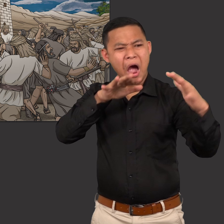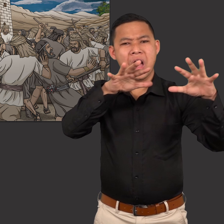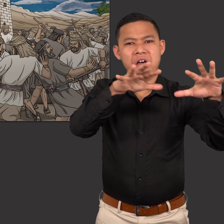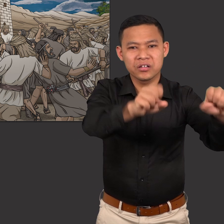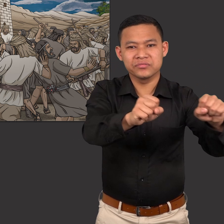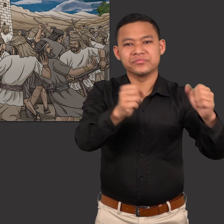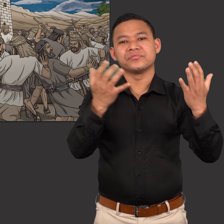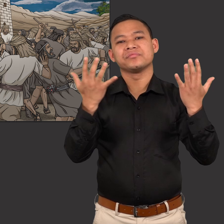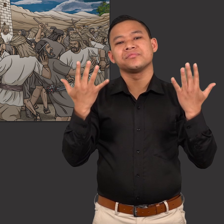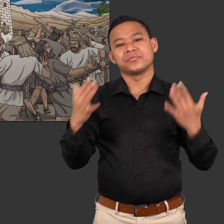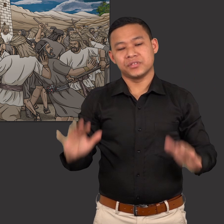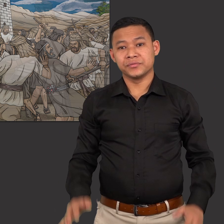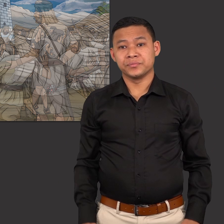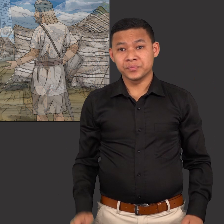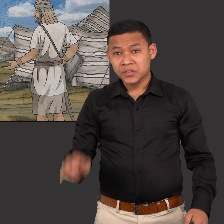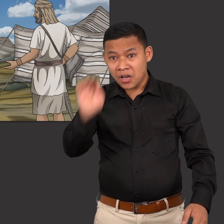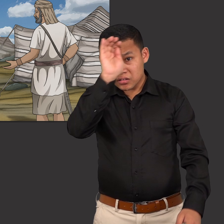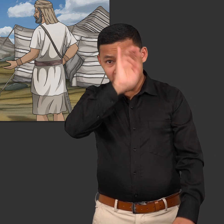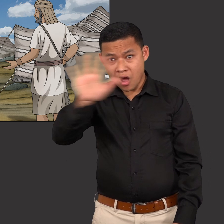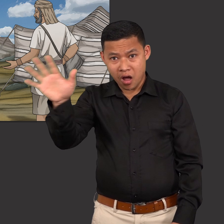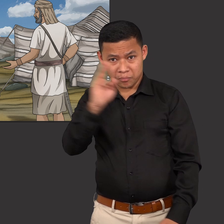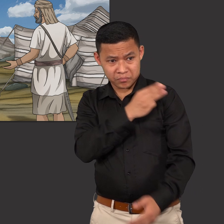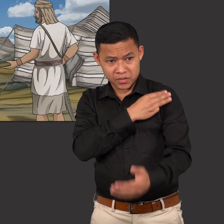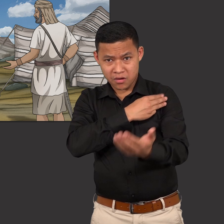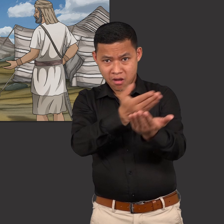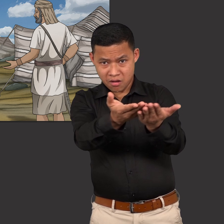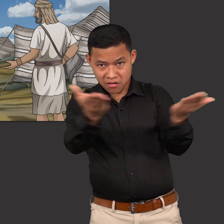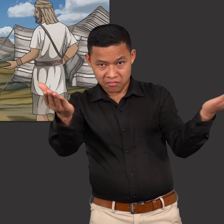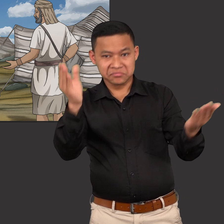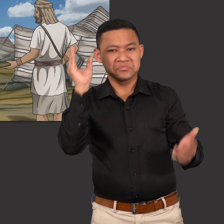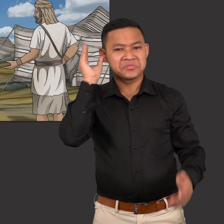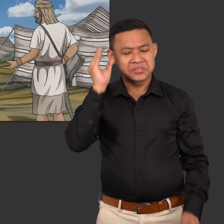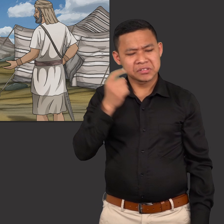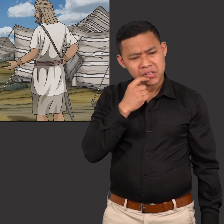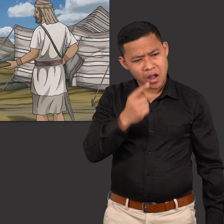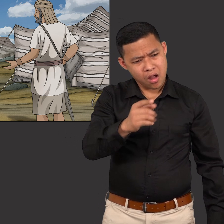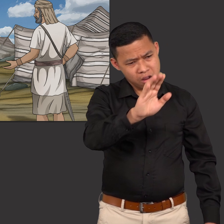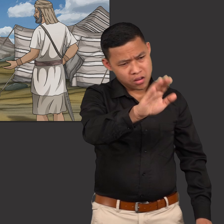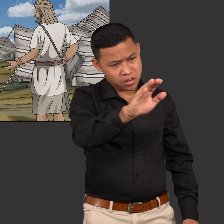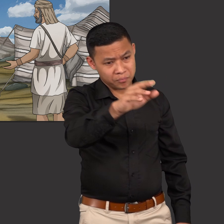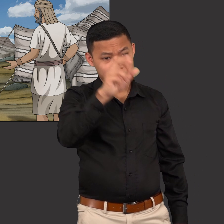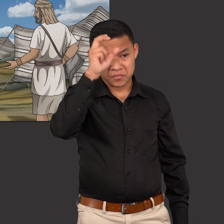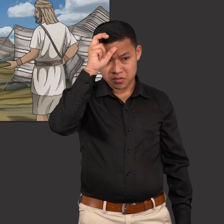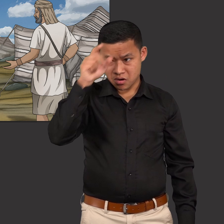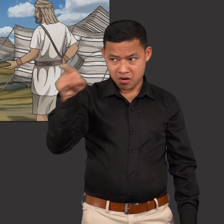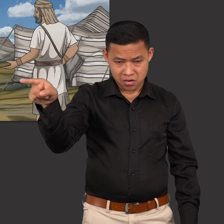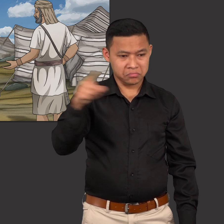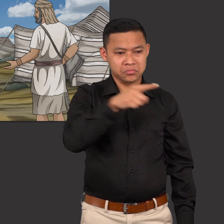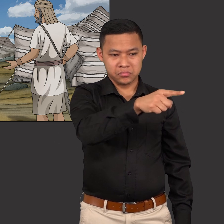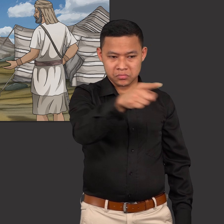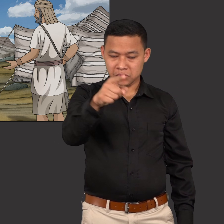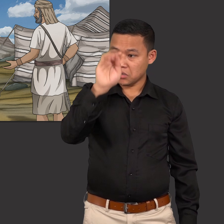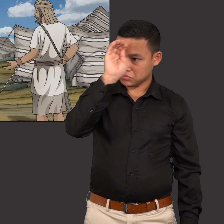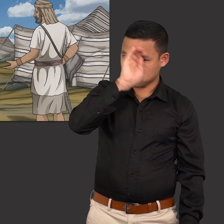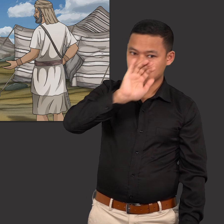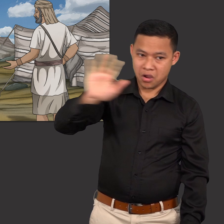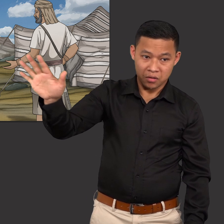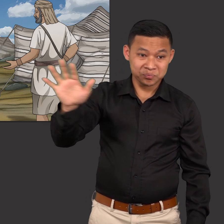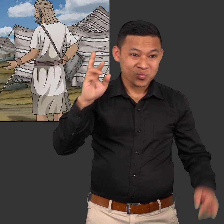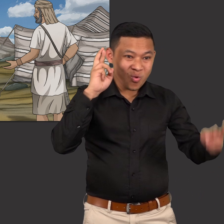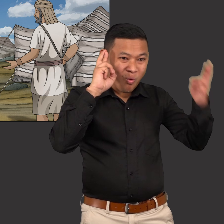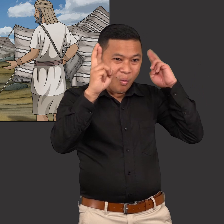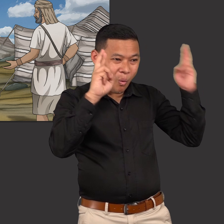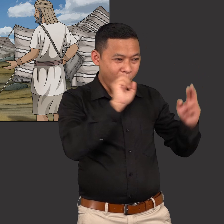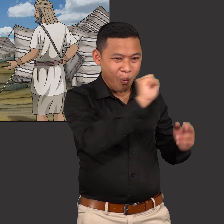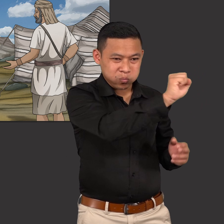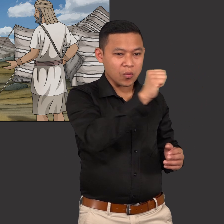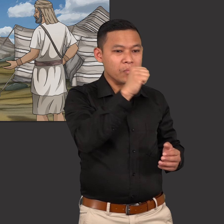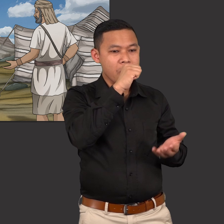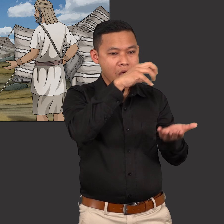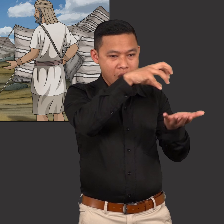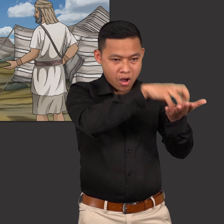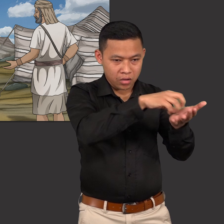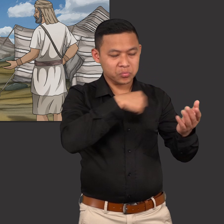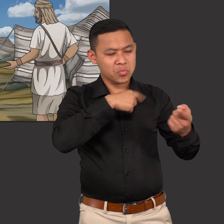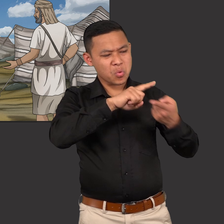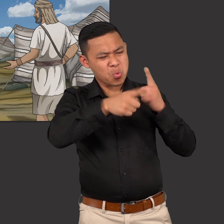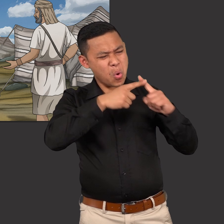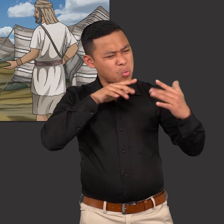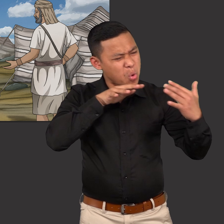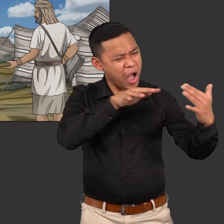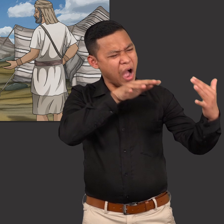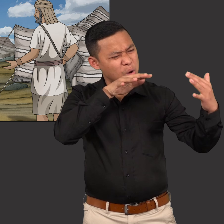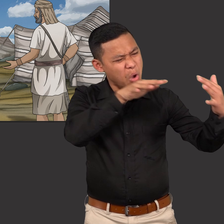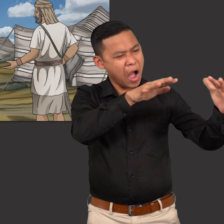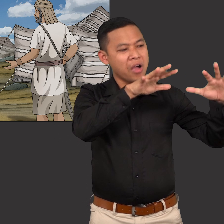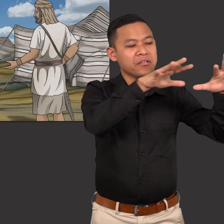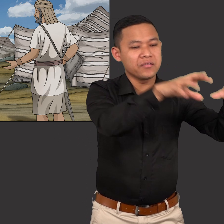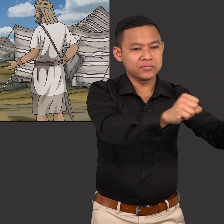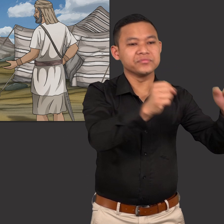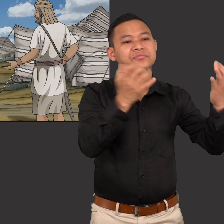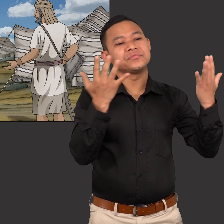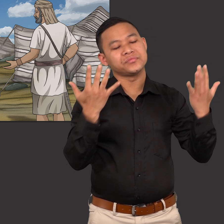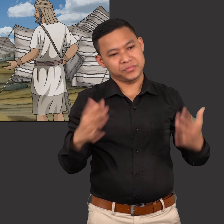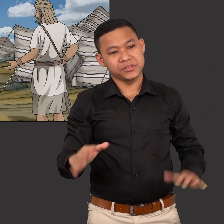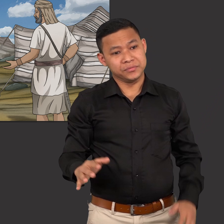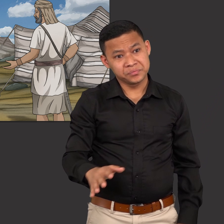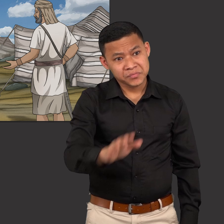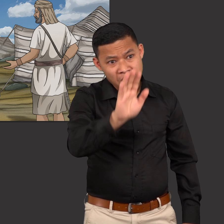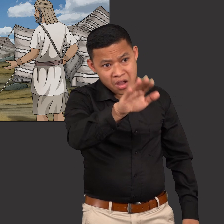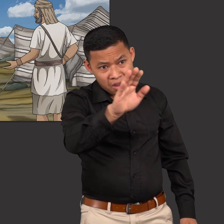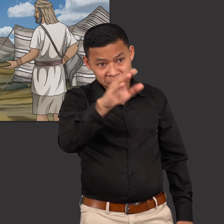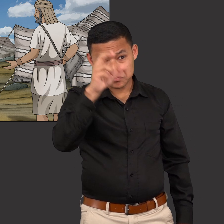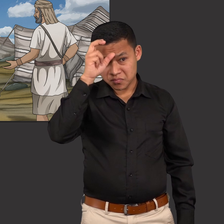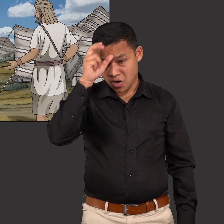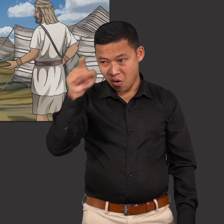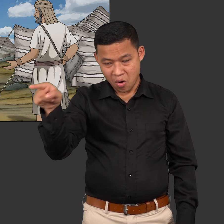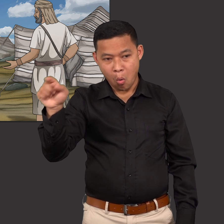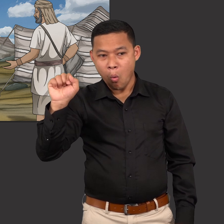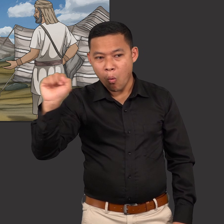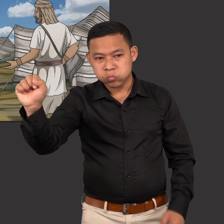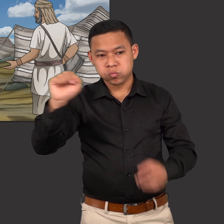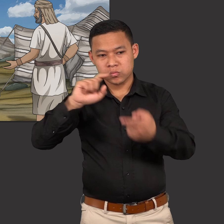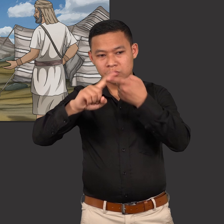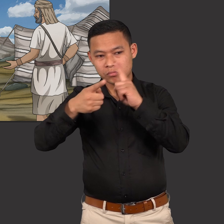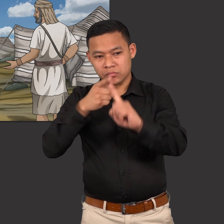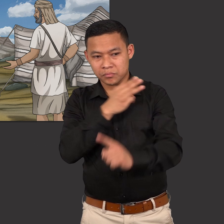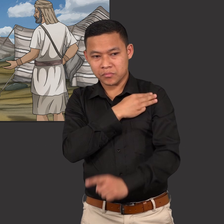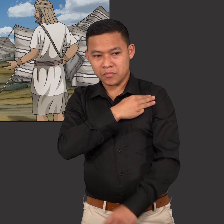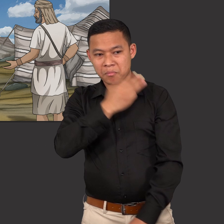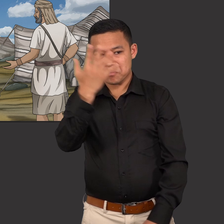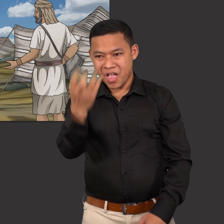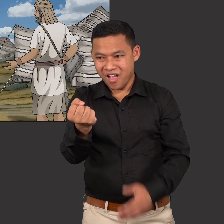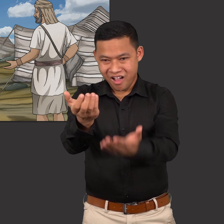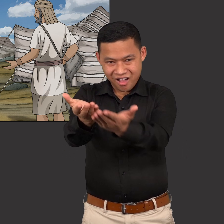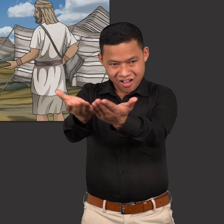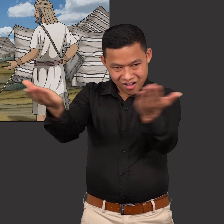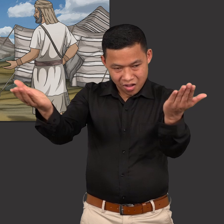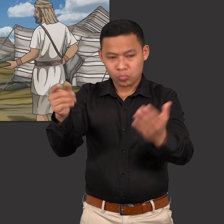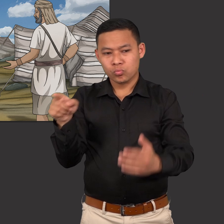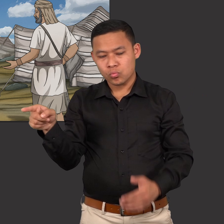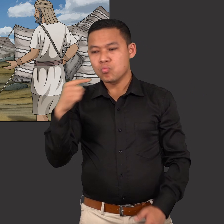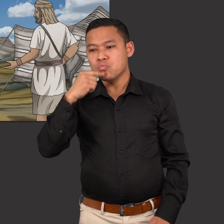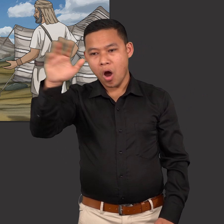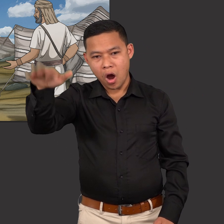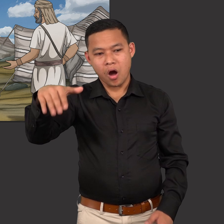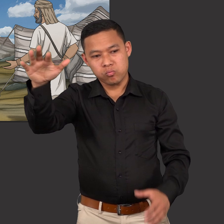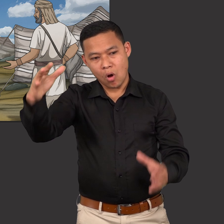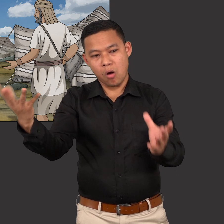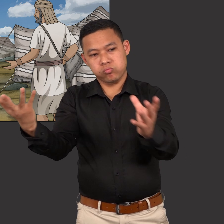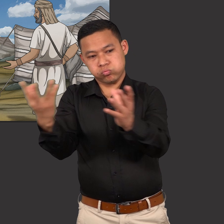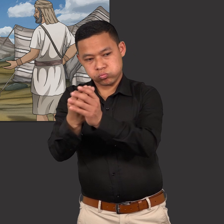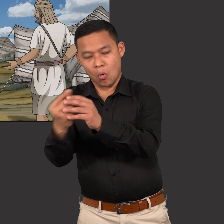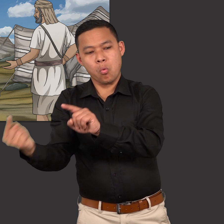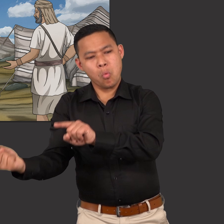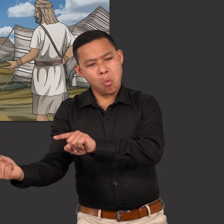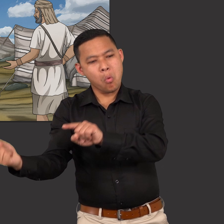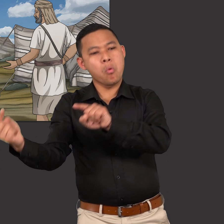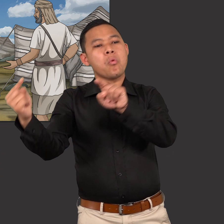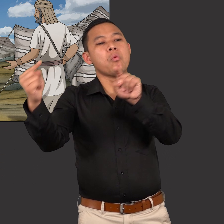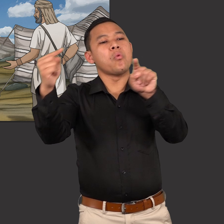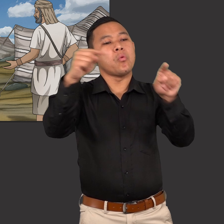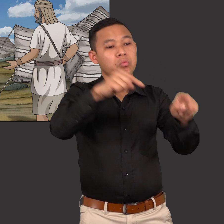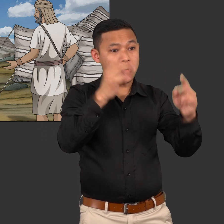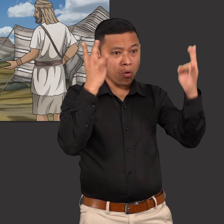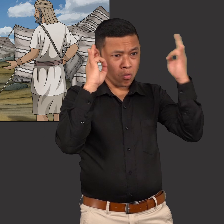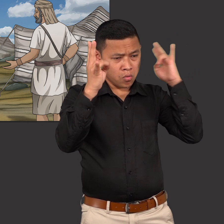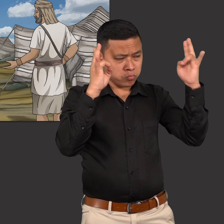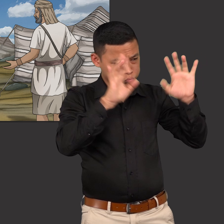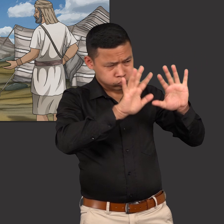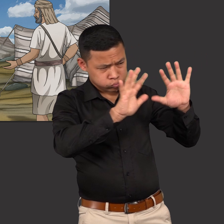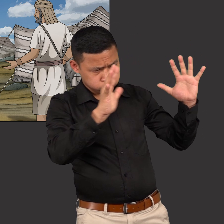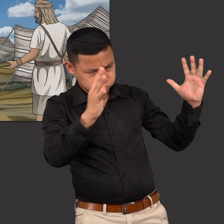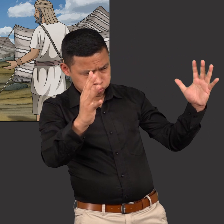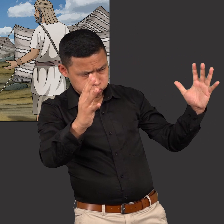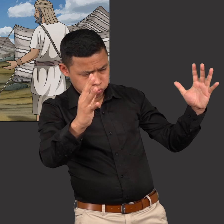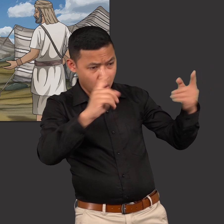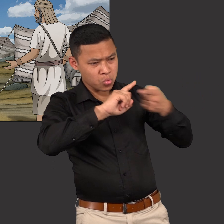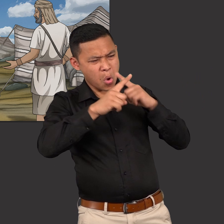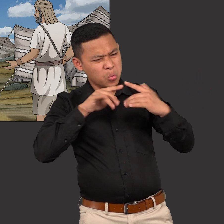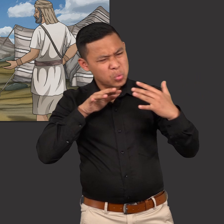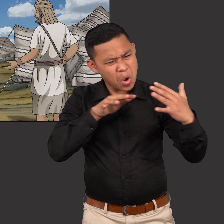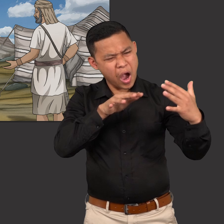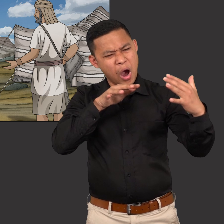Then Joab sent messengers to David to say, “I have fought against Rabbah and have captured the water supply of the city.